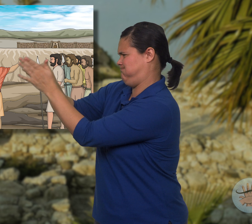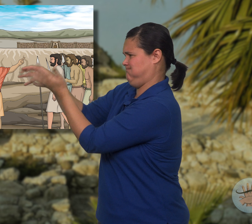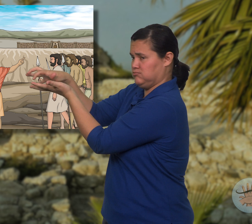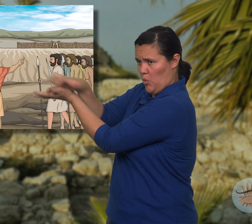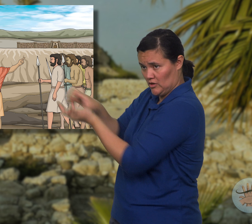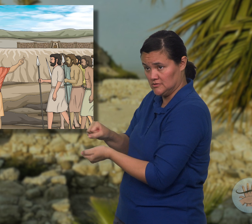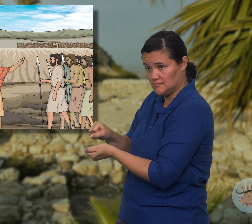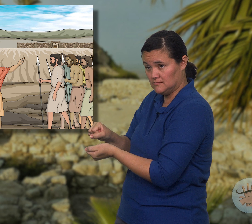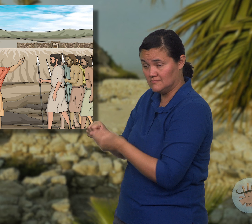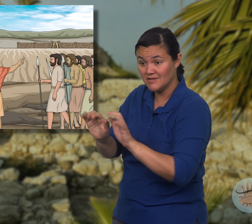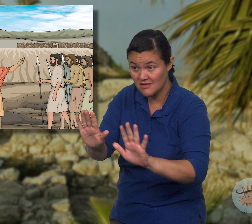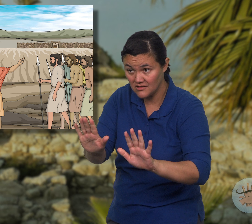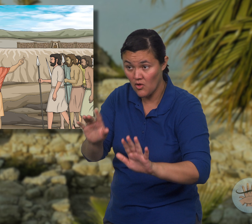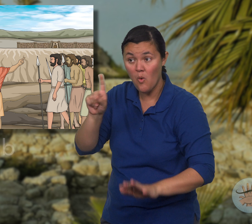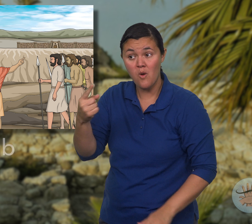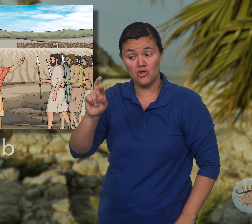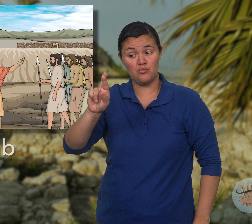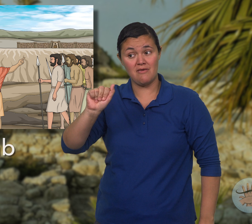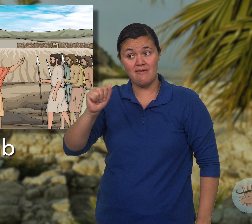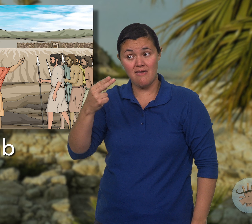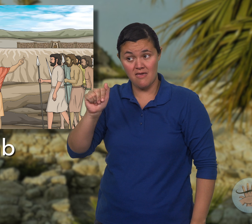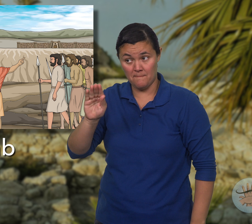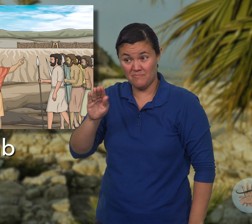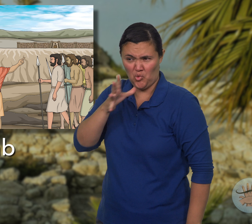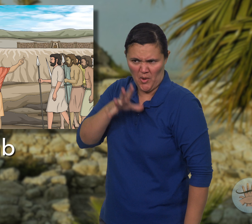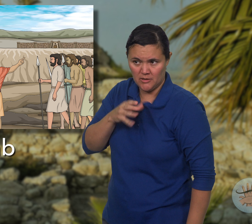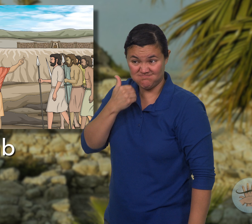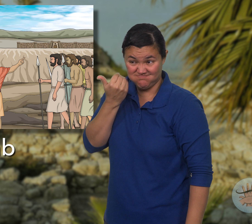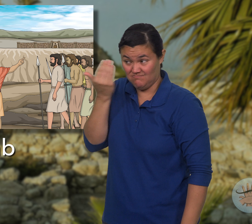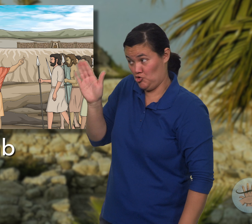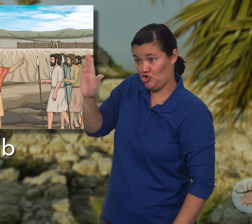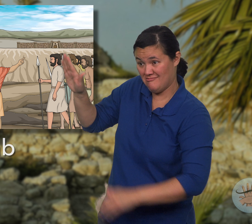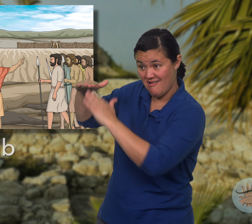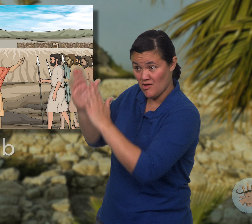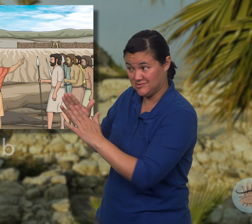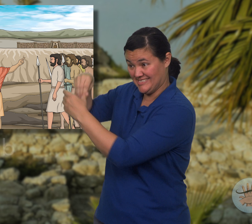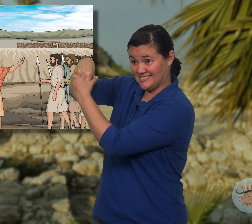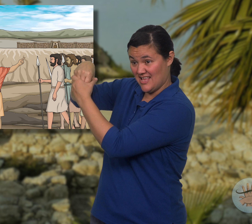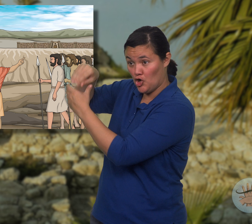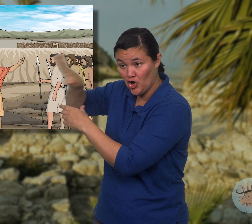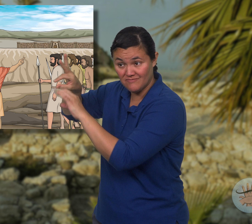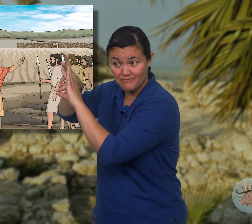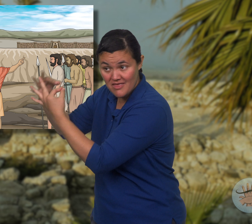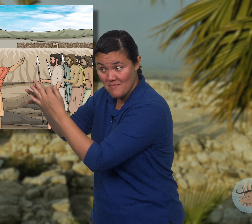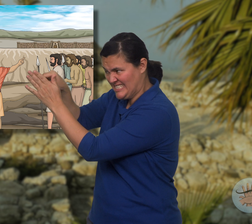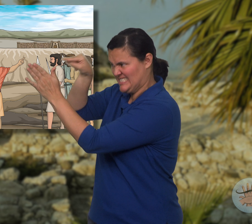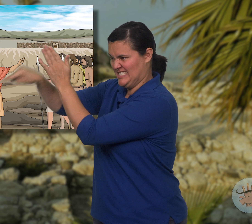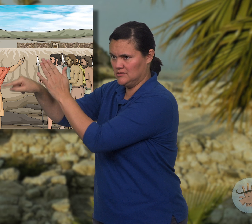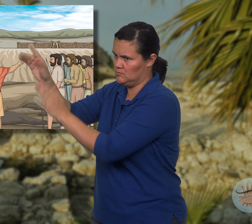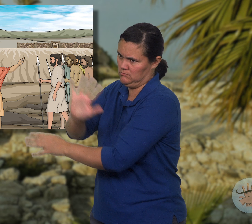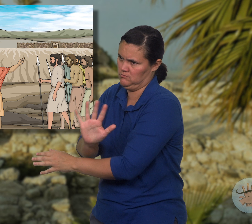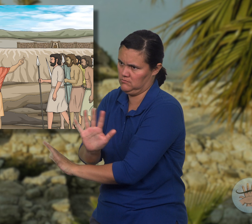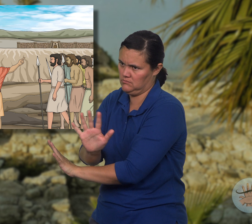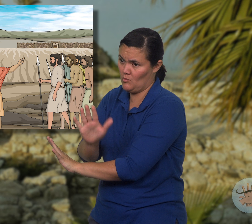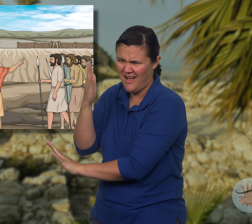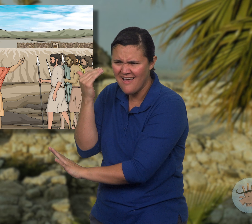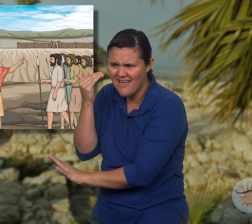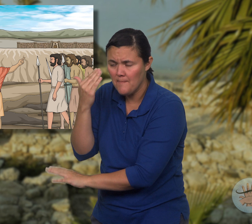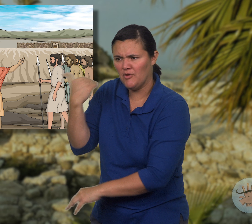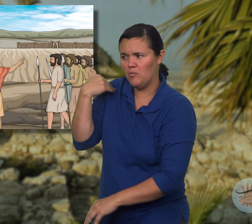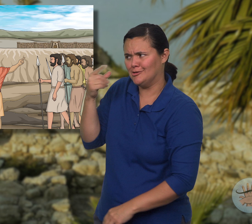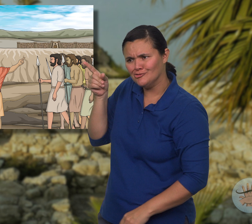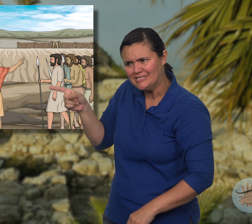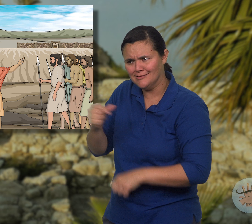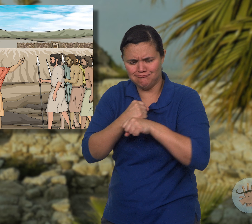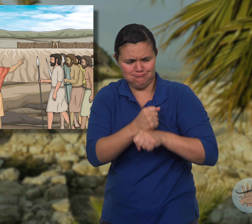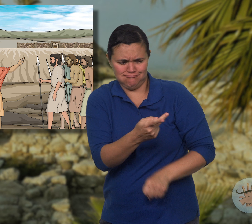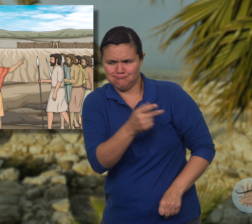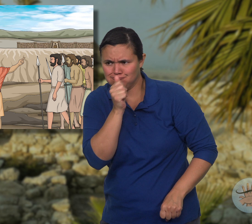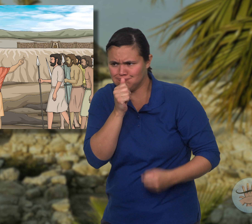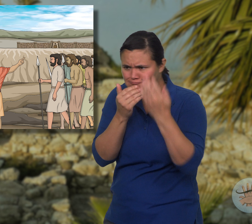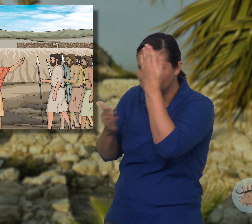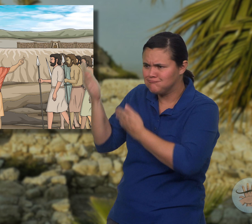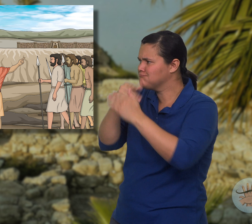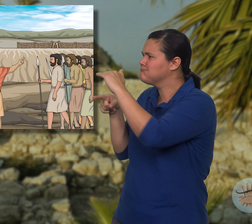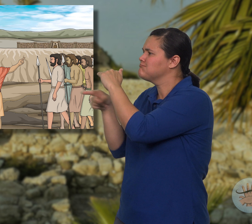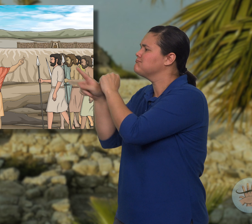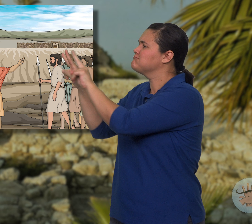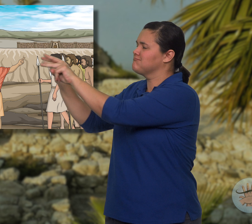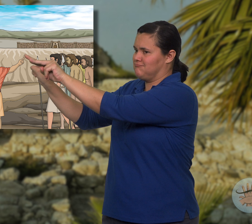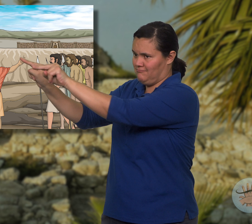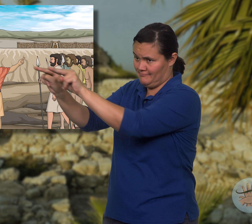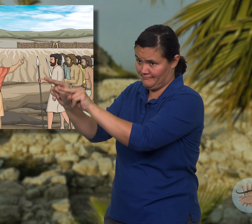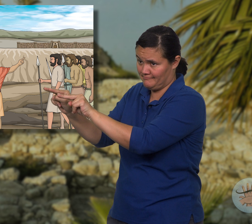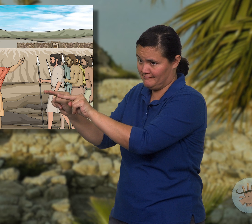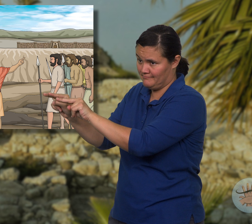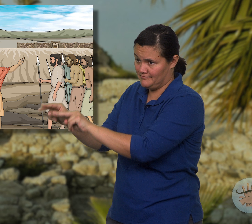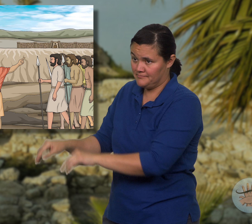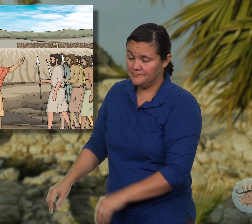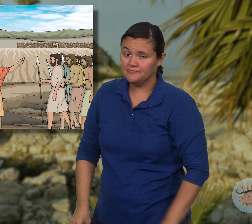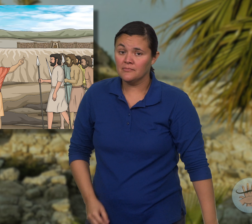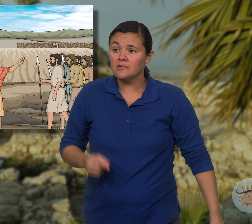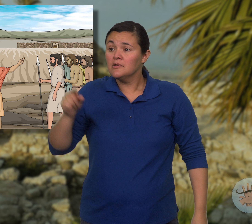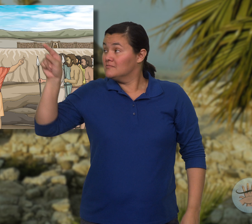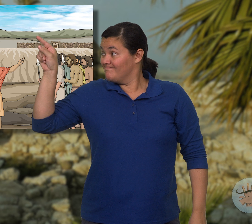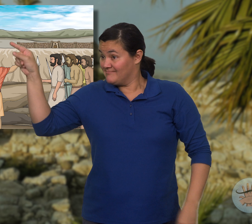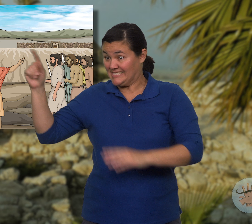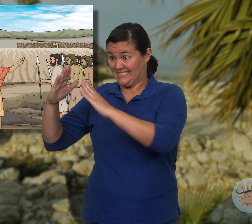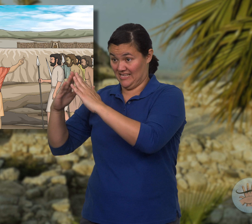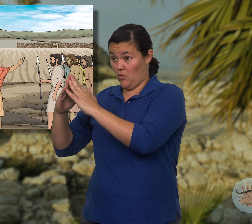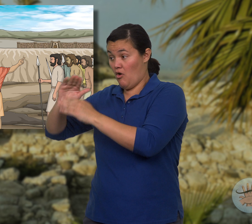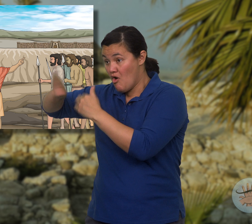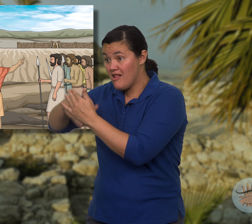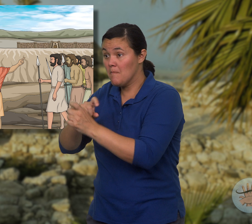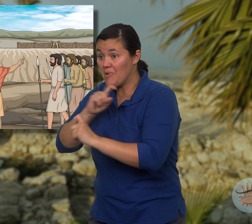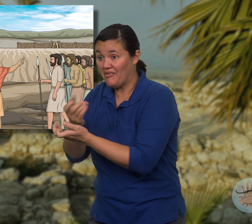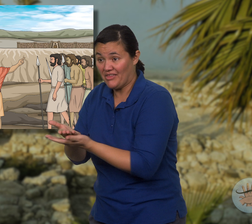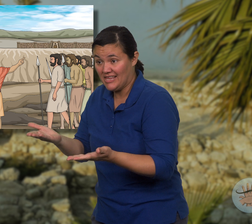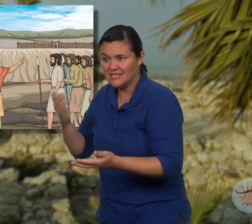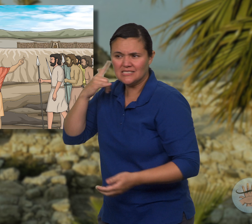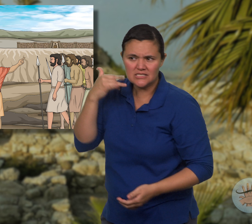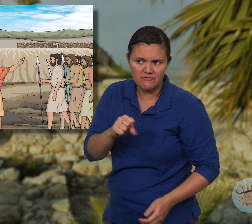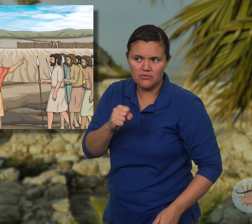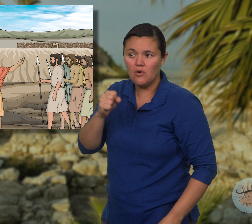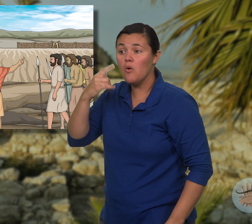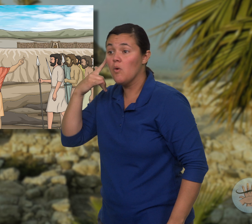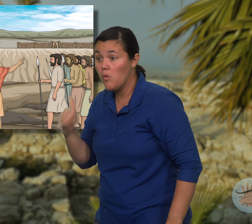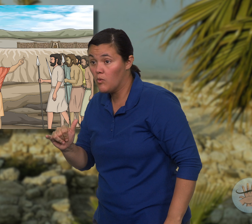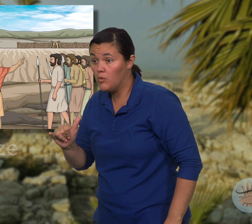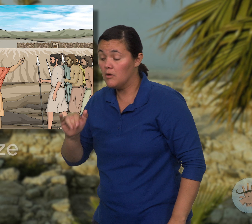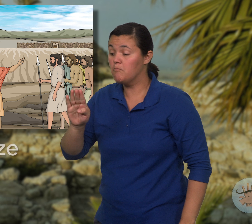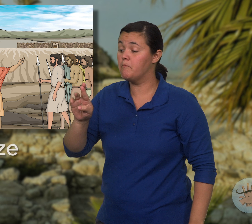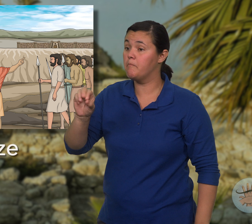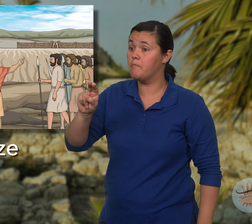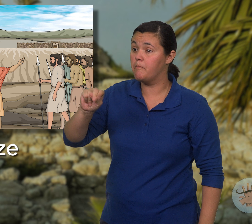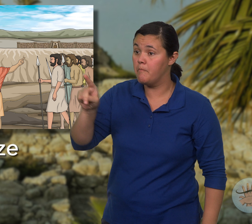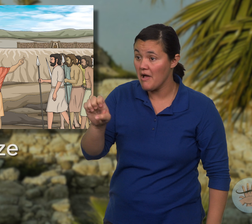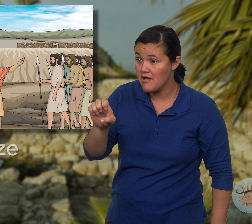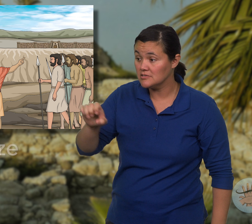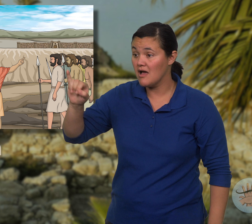Only Rahab the prostitute and all those with her in her house will live, because she hid the spies we sent.